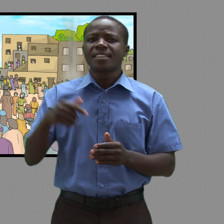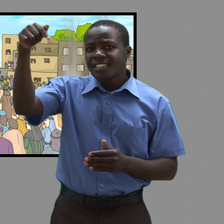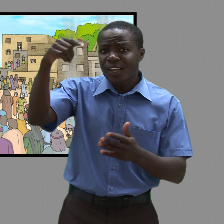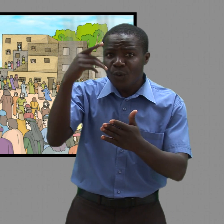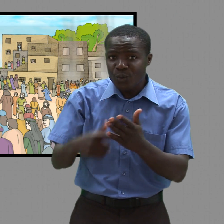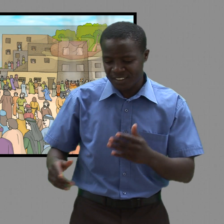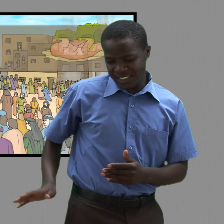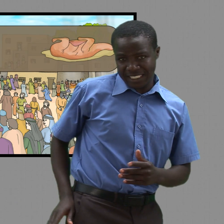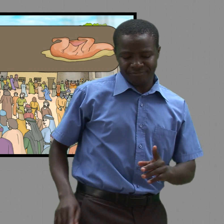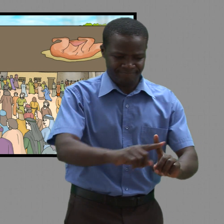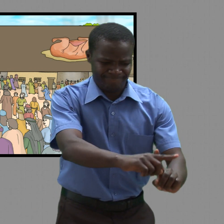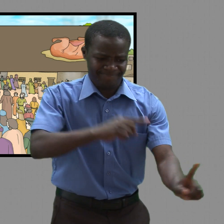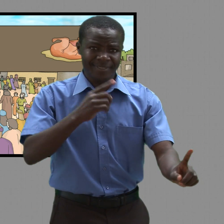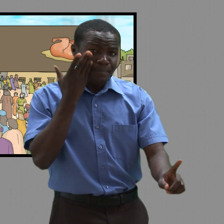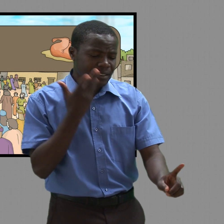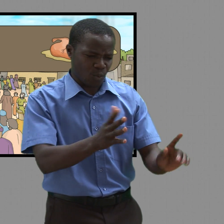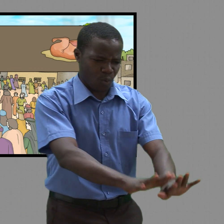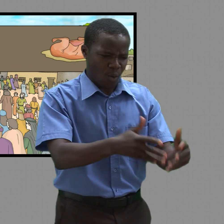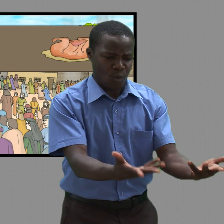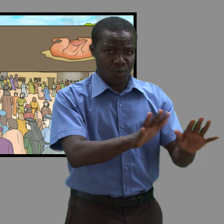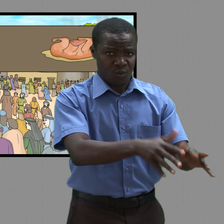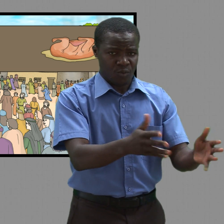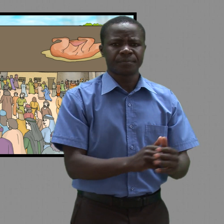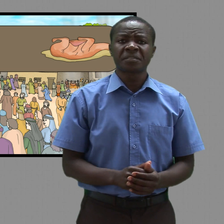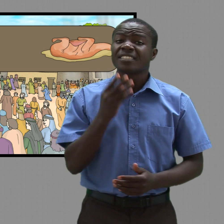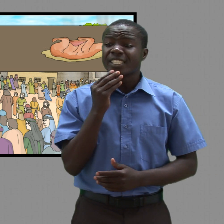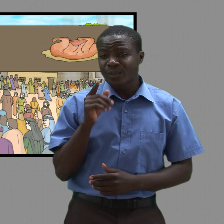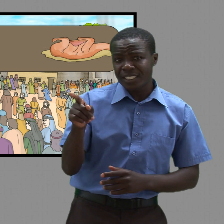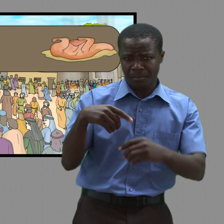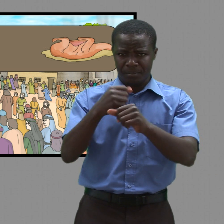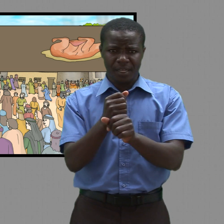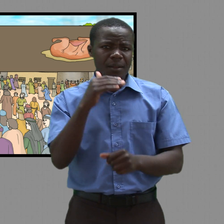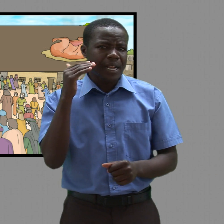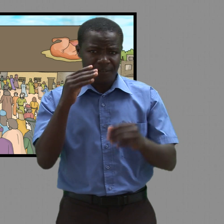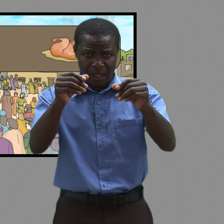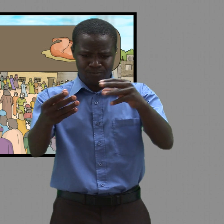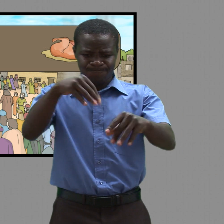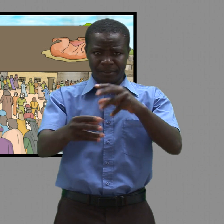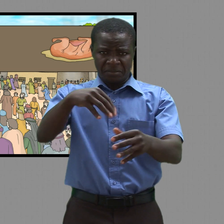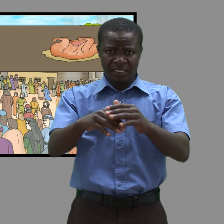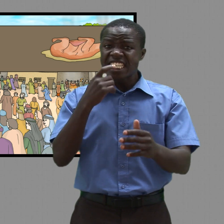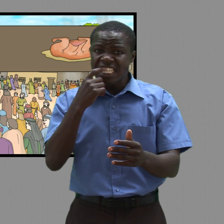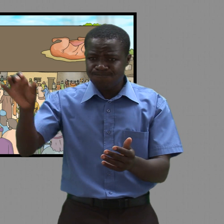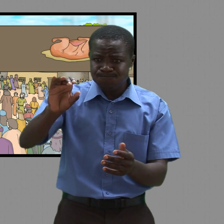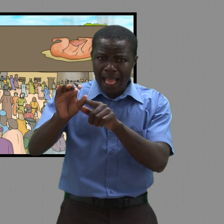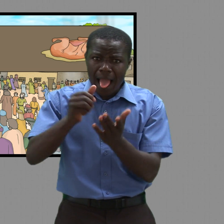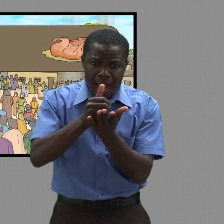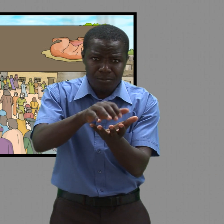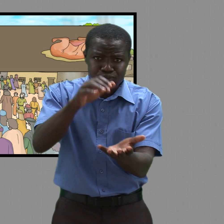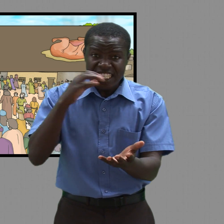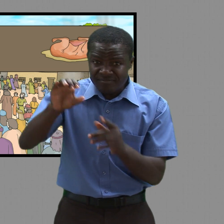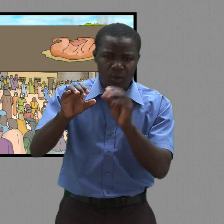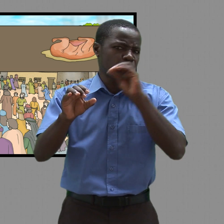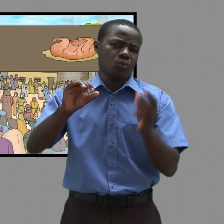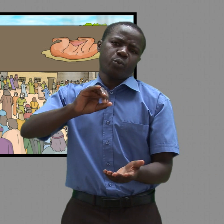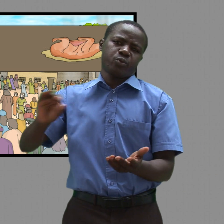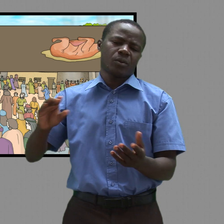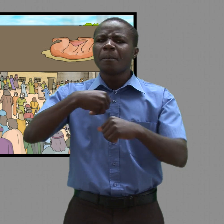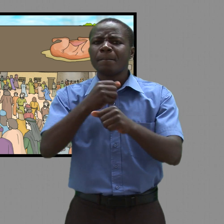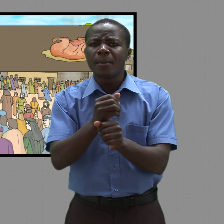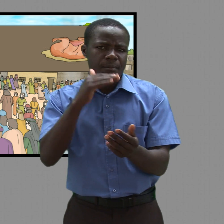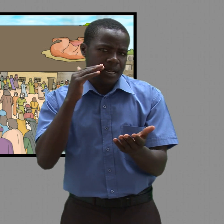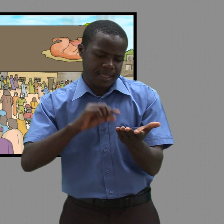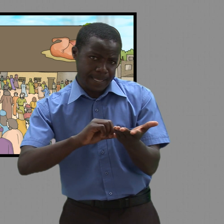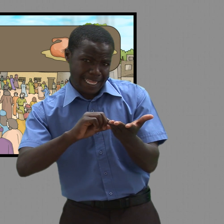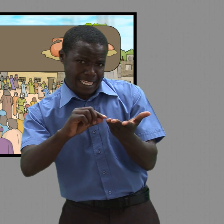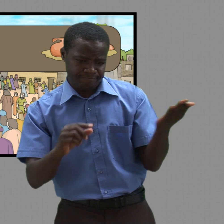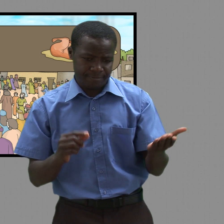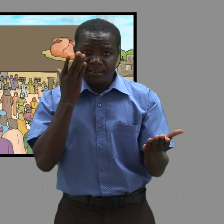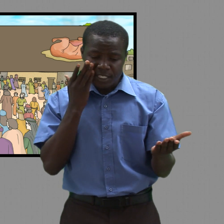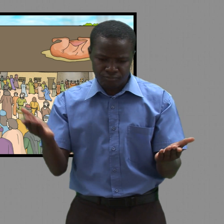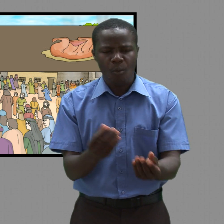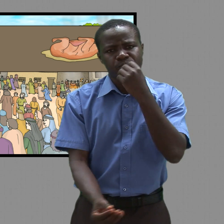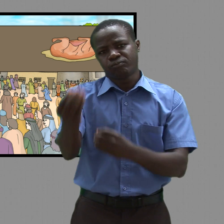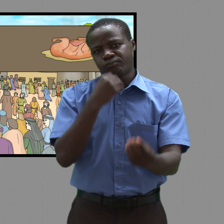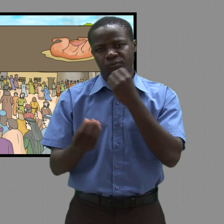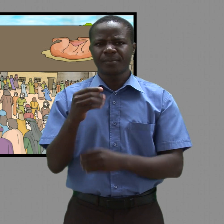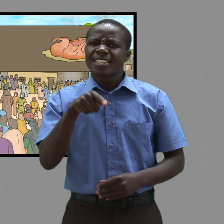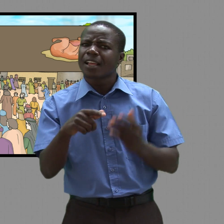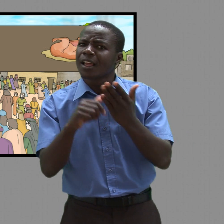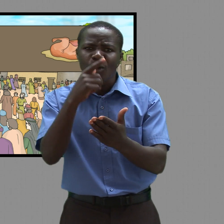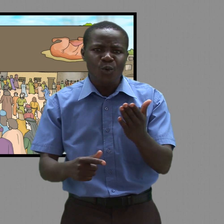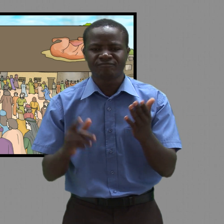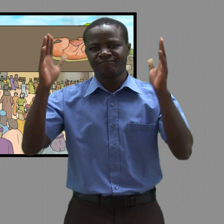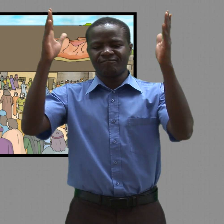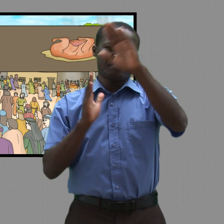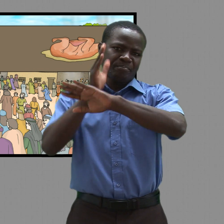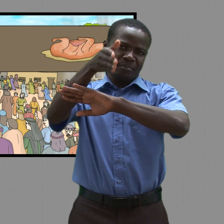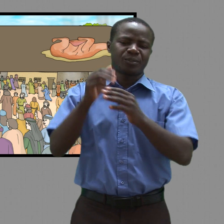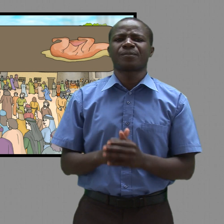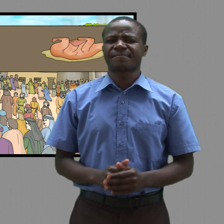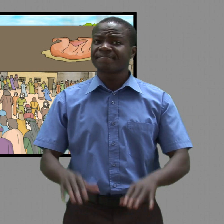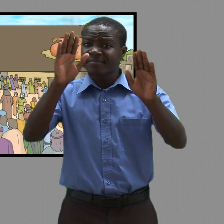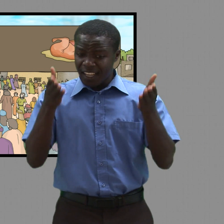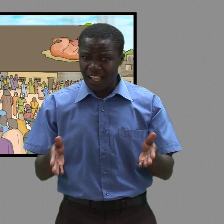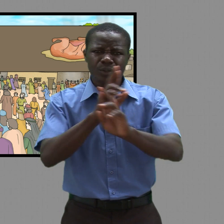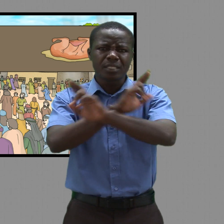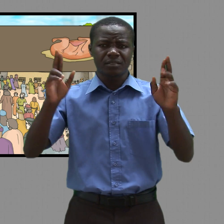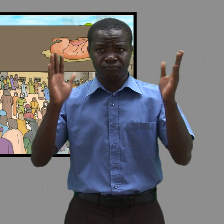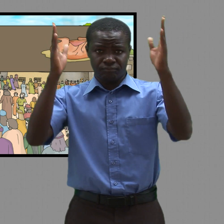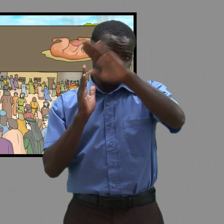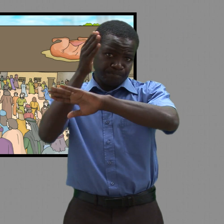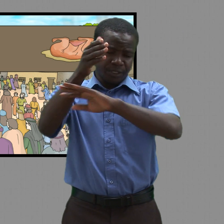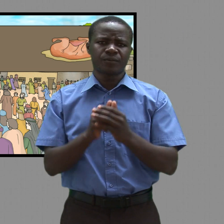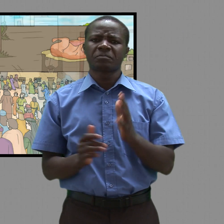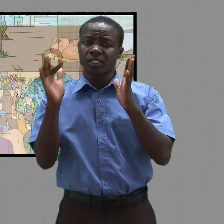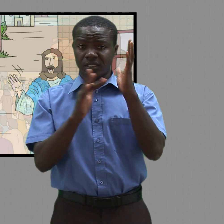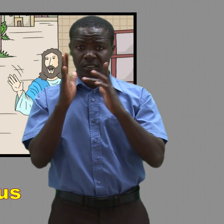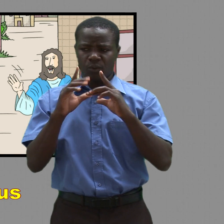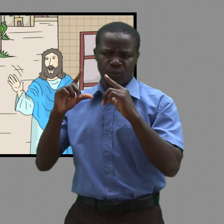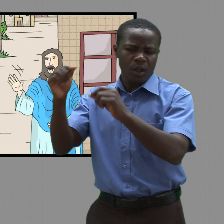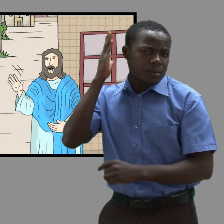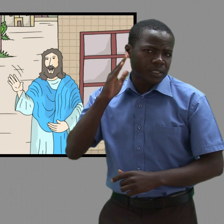Then came the day of Unleavened Bread on which the Passover lamb was to be sacrificed.